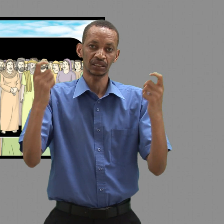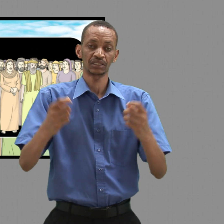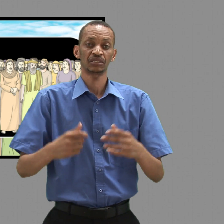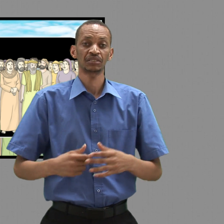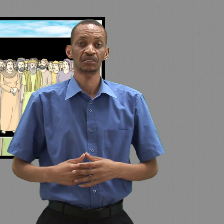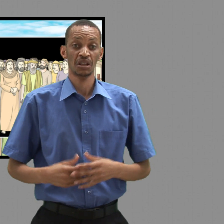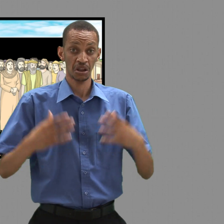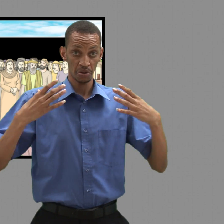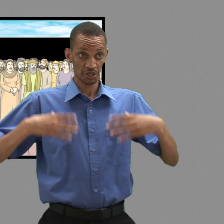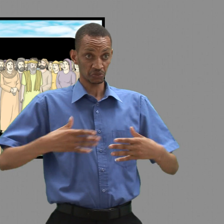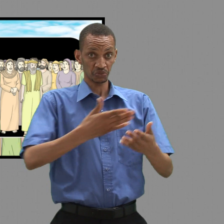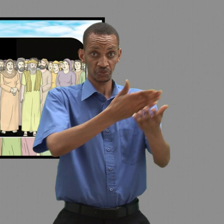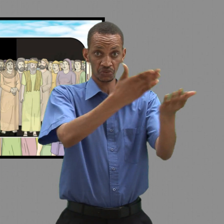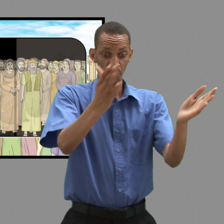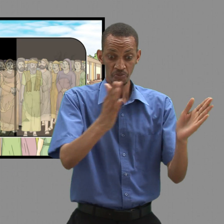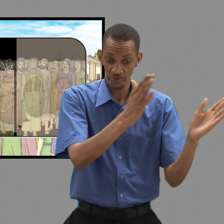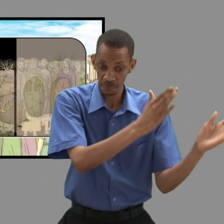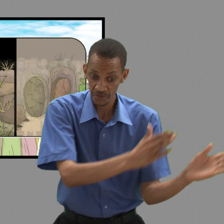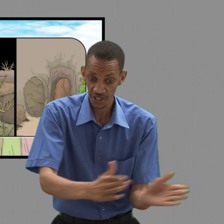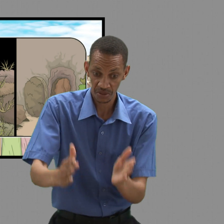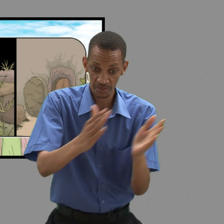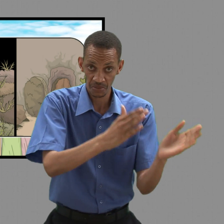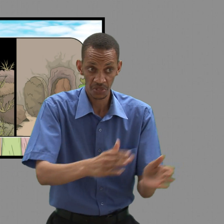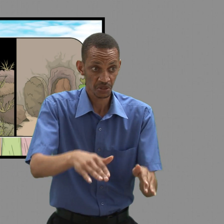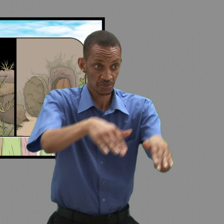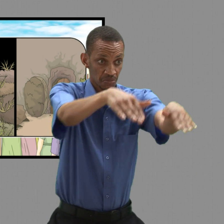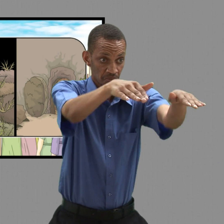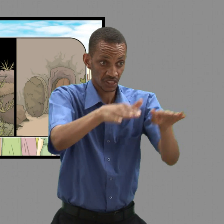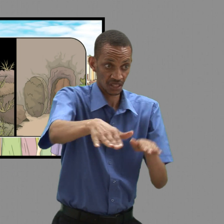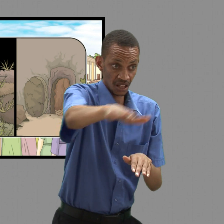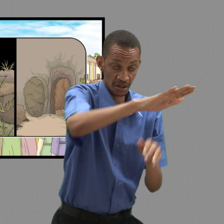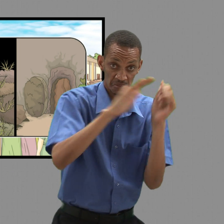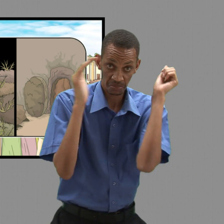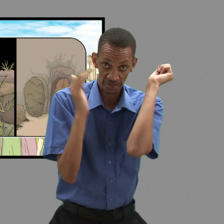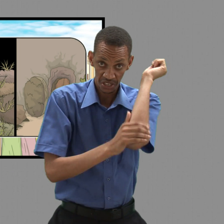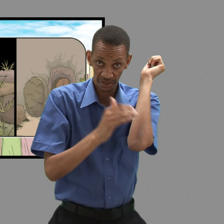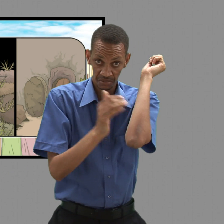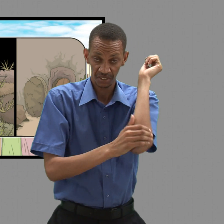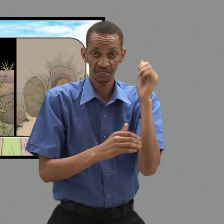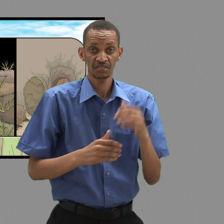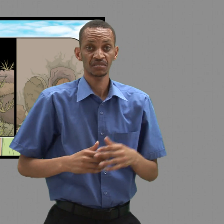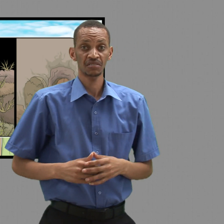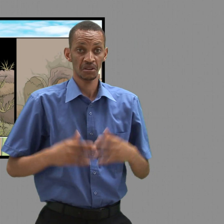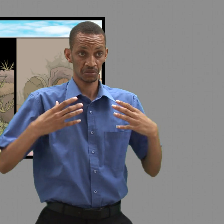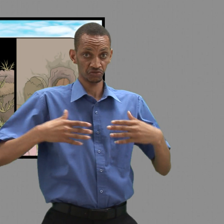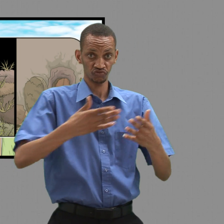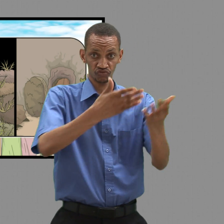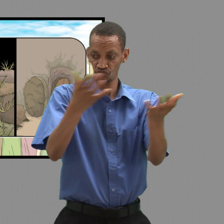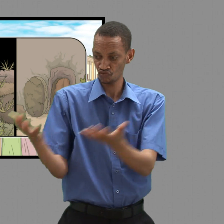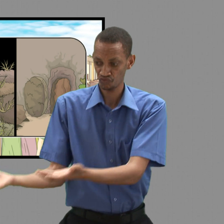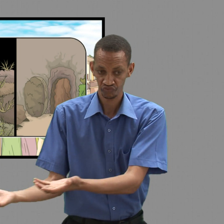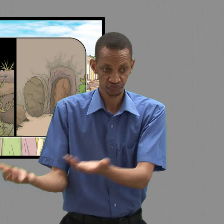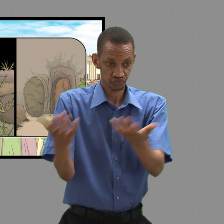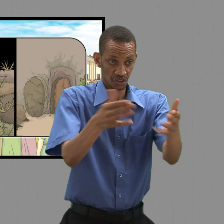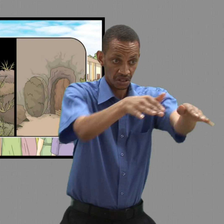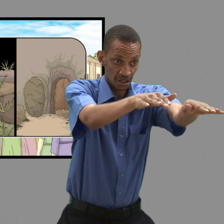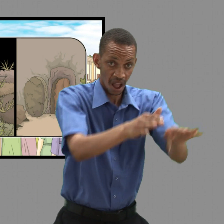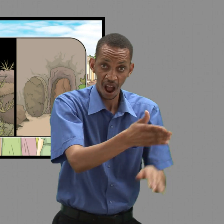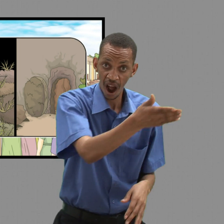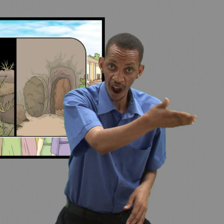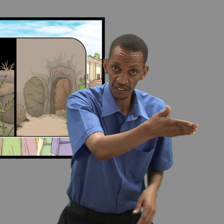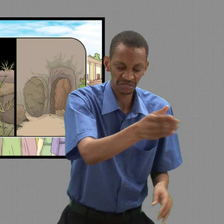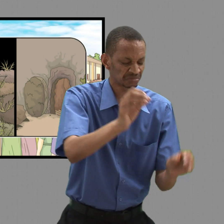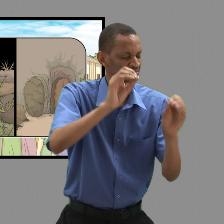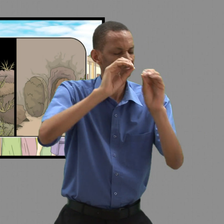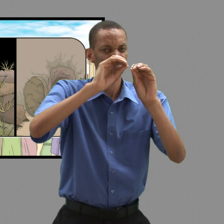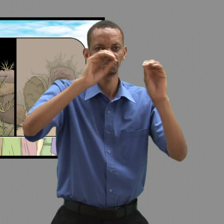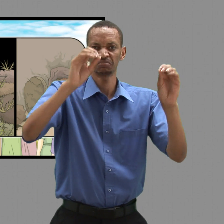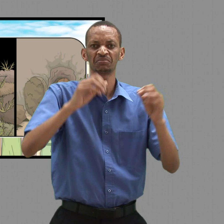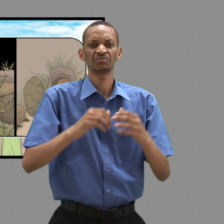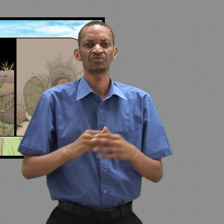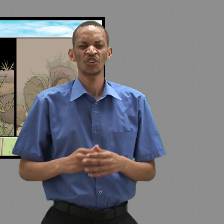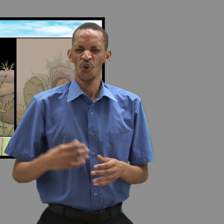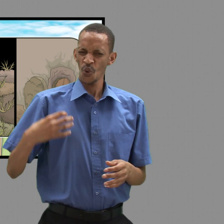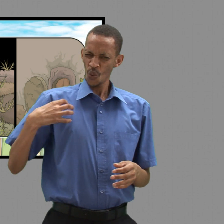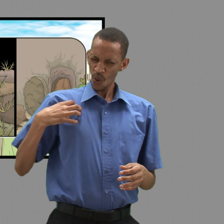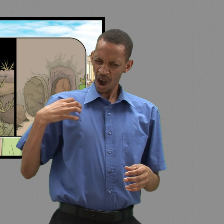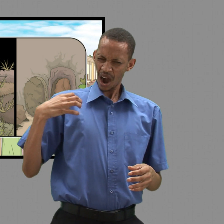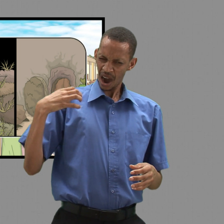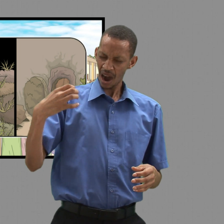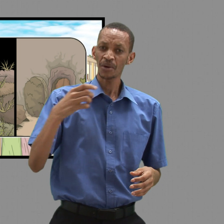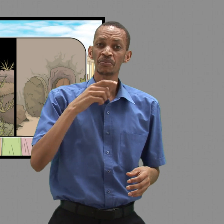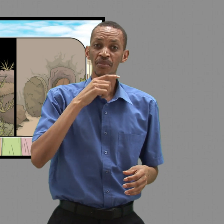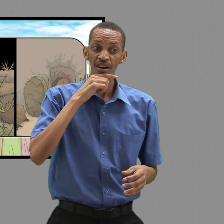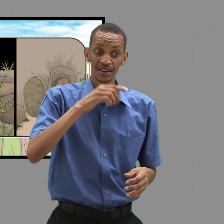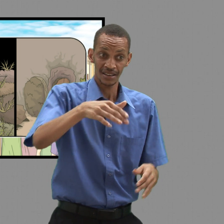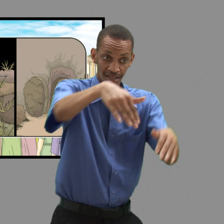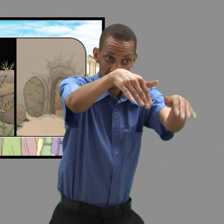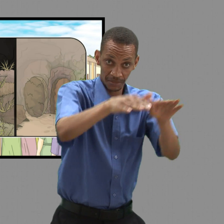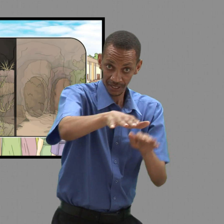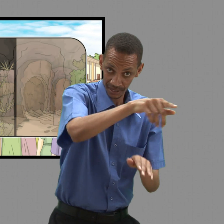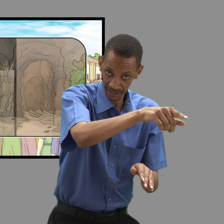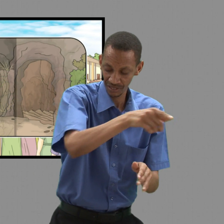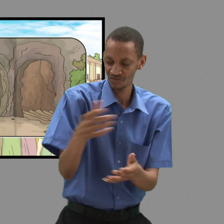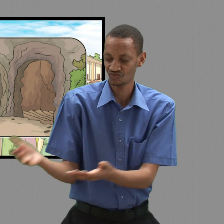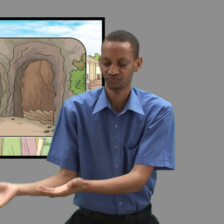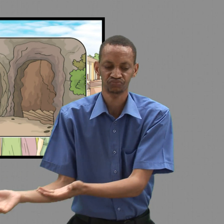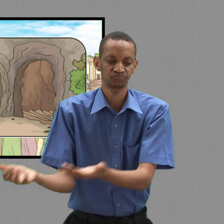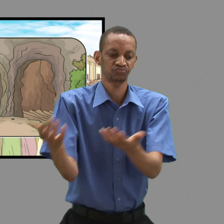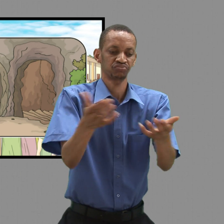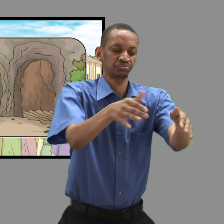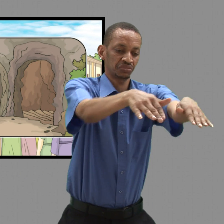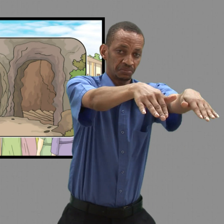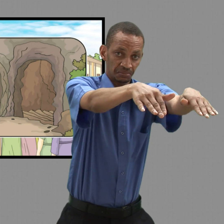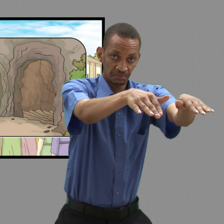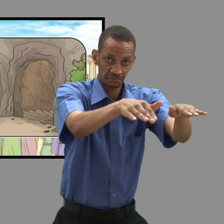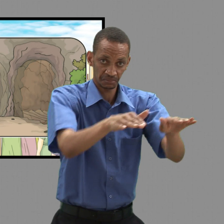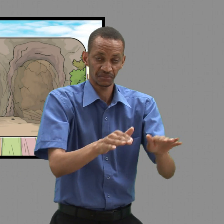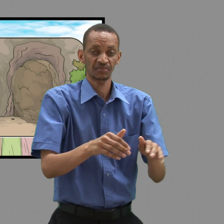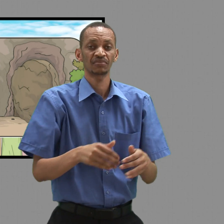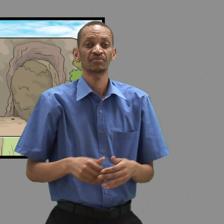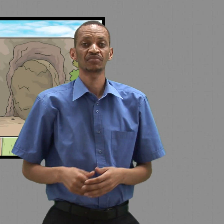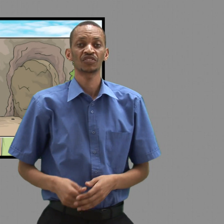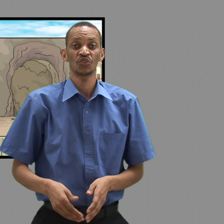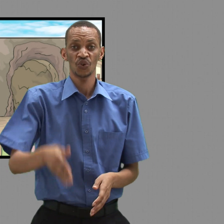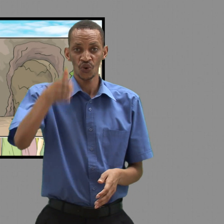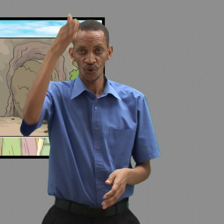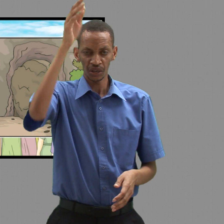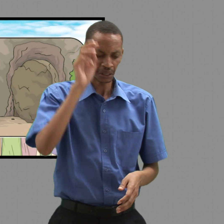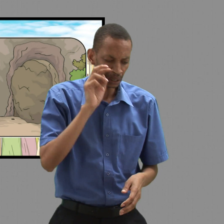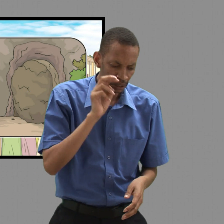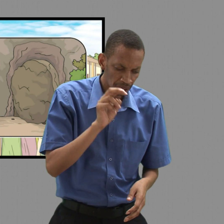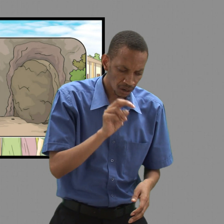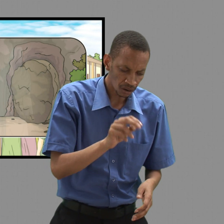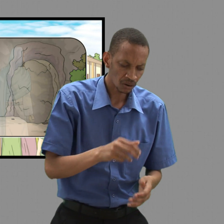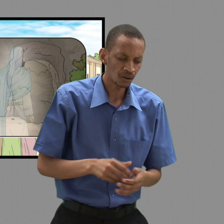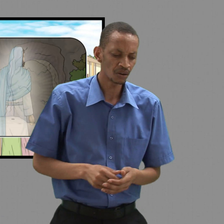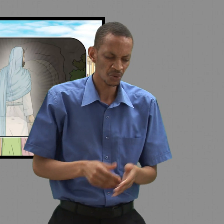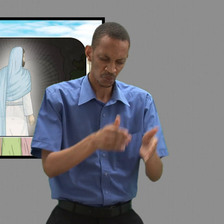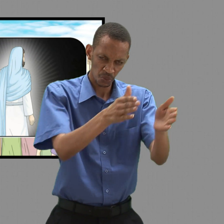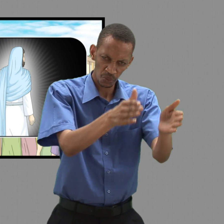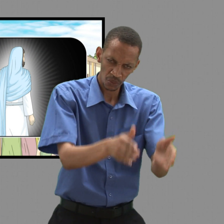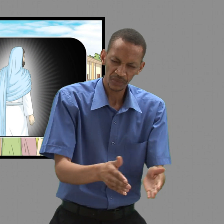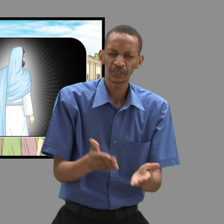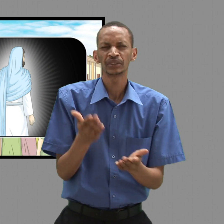He was assigned a grave with the wicked, and with a rich man in His death, although He had done no violence, nor was any deceit in His mouth. Yet it was the LORD’s will to crush Him and to cause Him to suffer; and when His soul is made a guilt offering, He will see His offspring, He will prolong His days, and the good pleasure of the LORD will prosper in His hand.